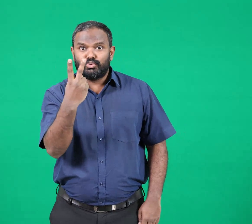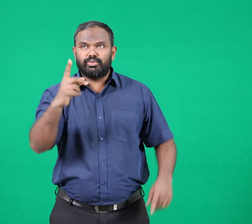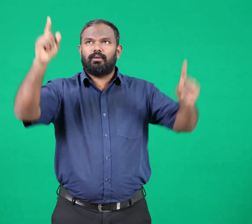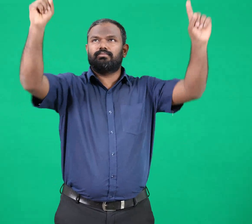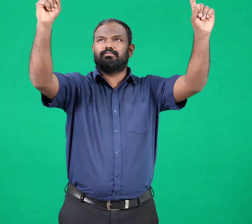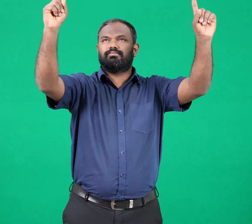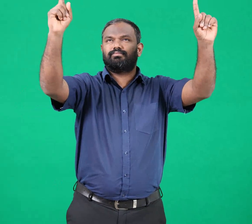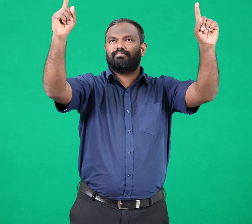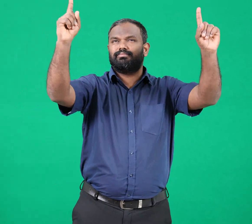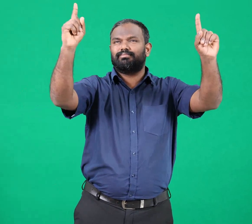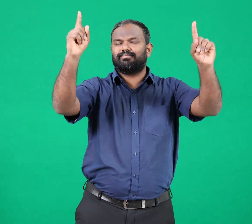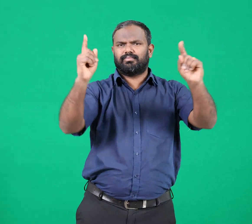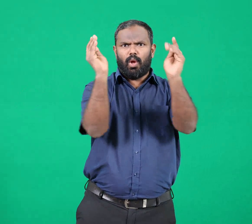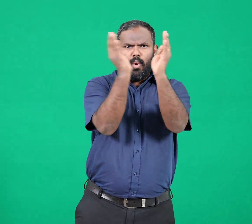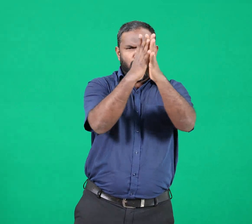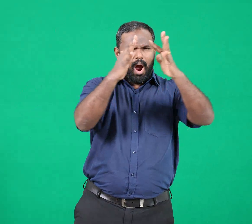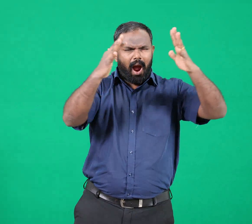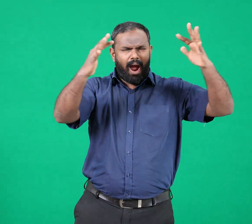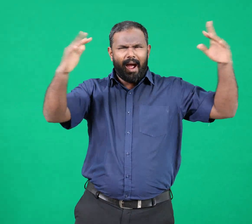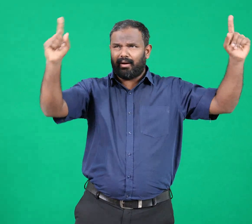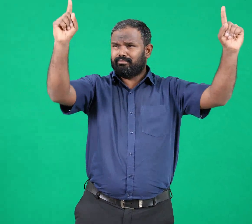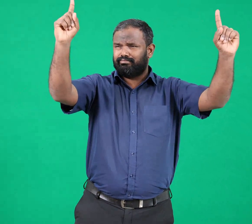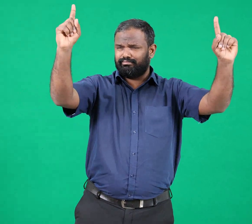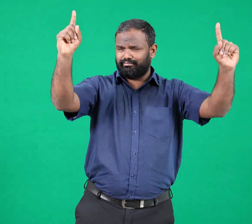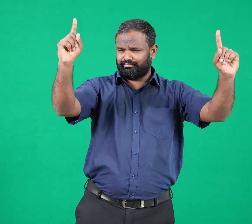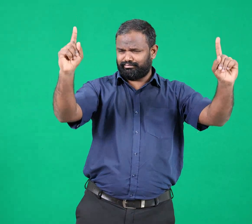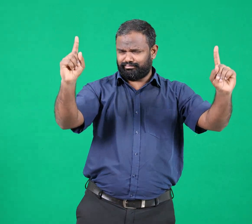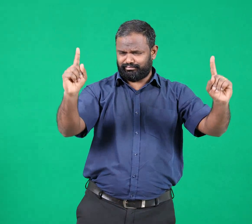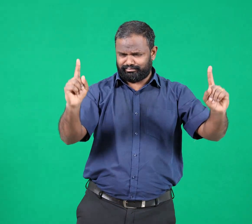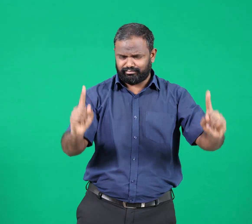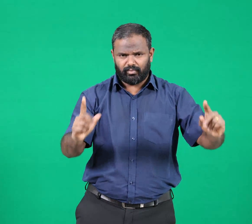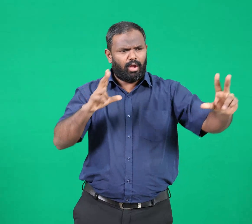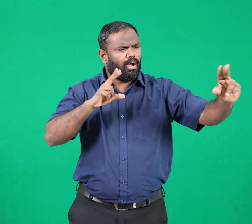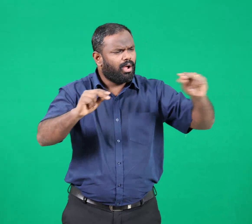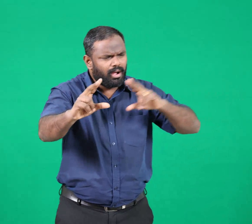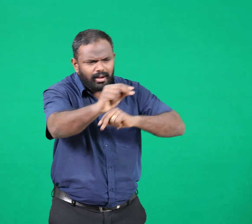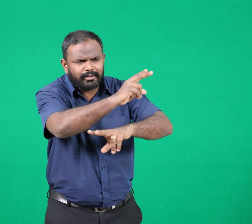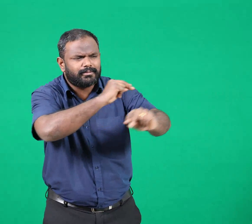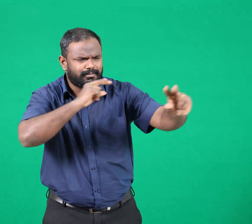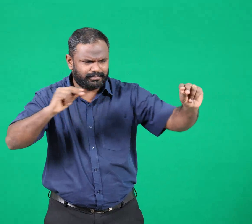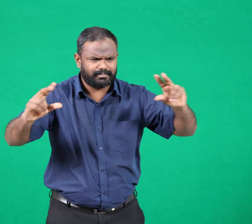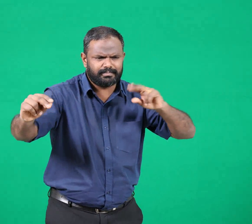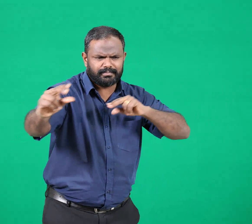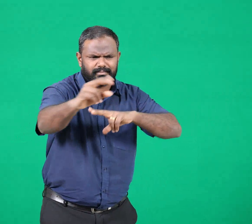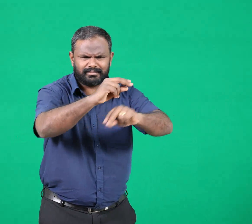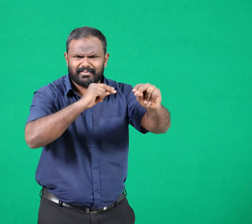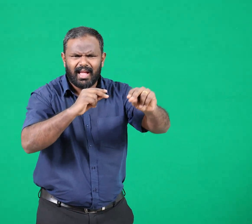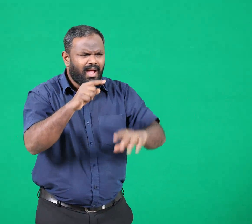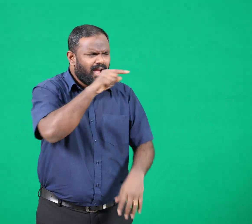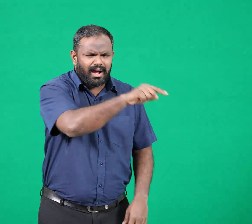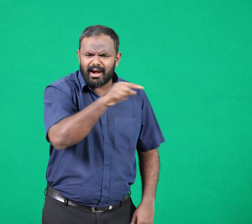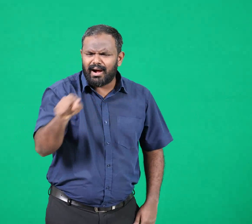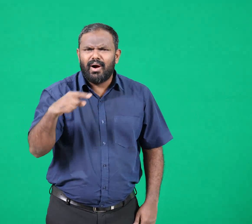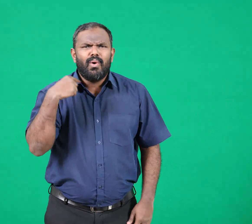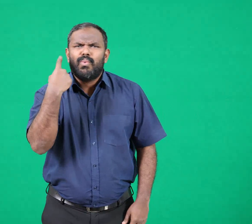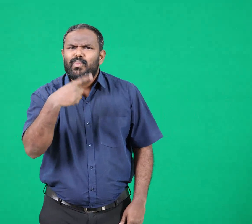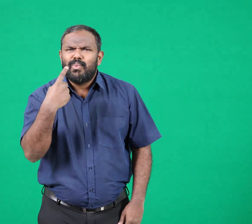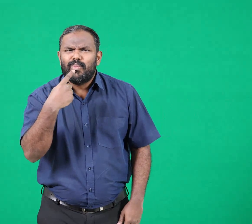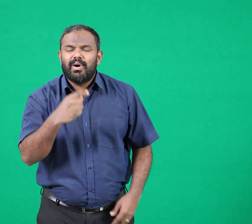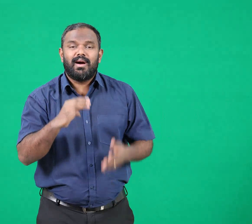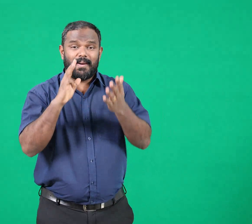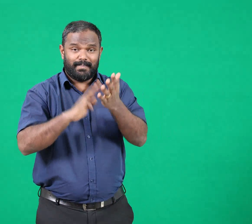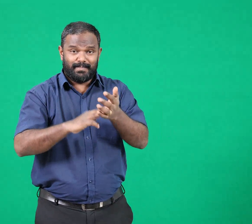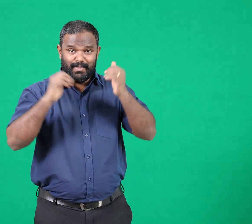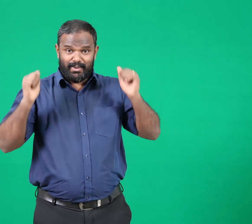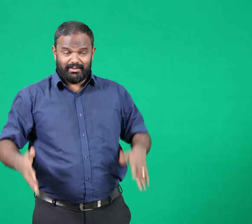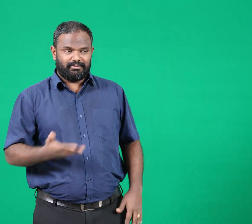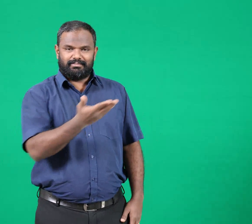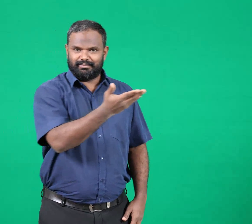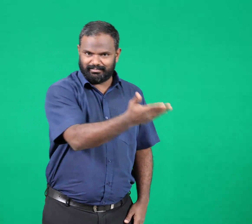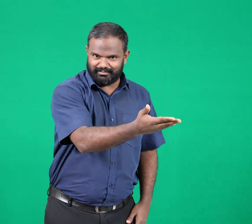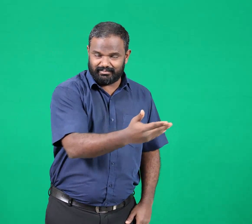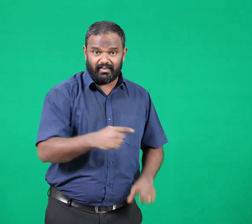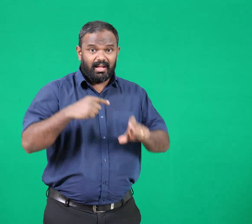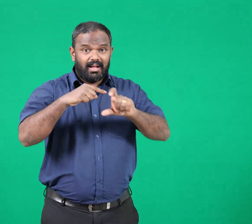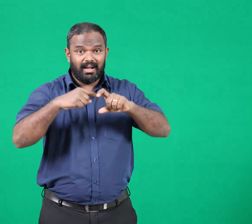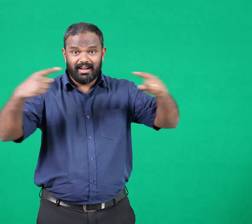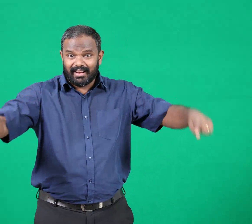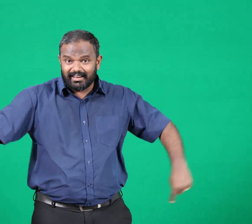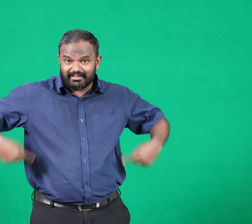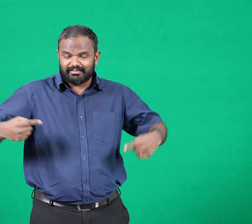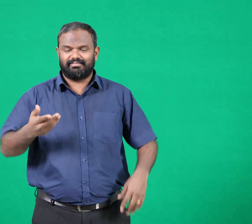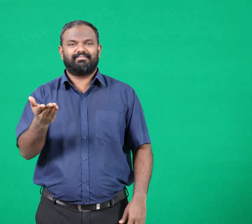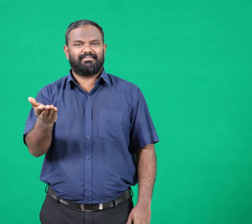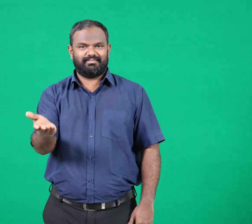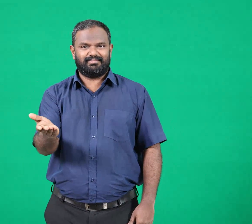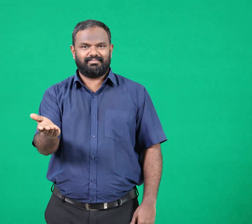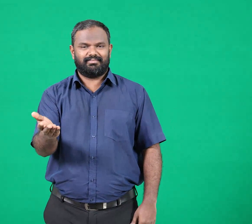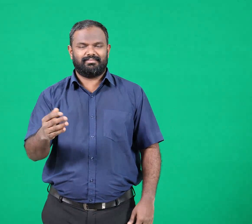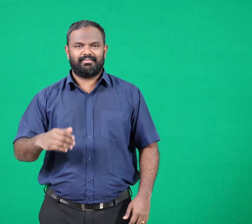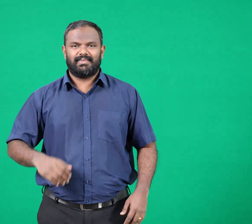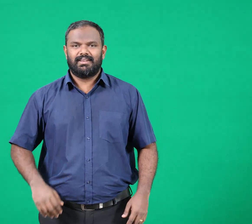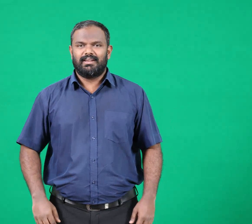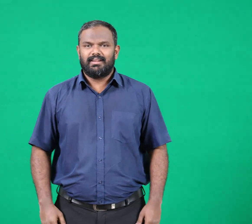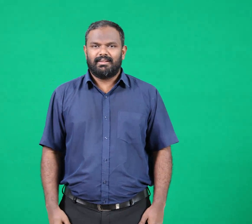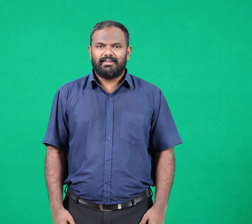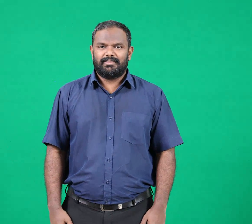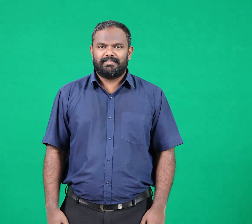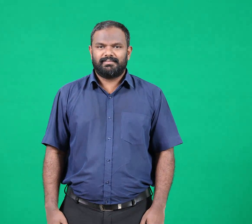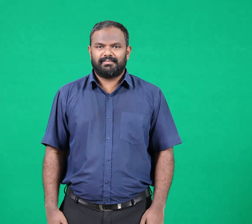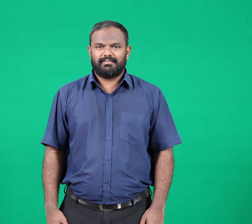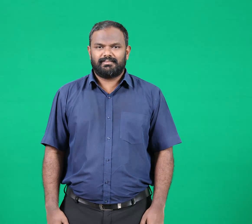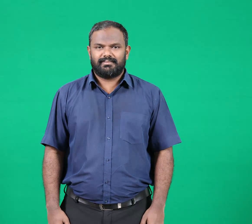Suddenly two men, Moses and Elijah, began talking with Jesus.